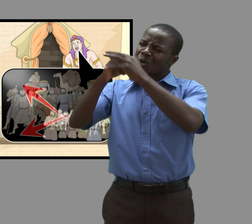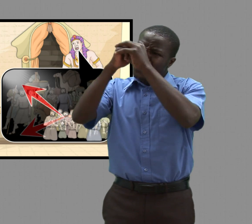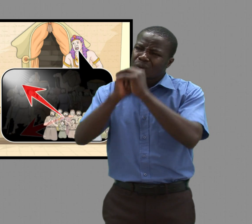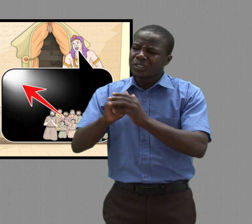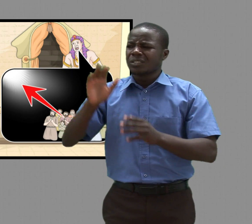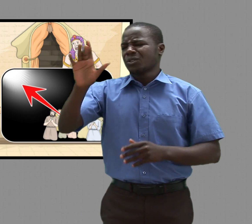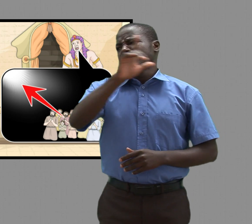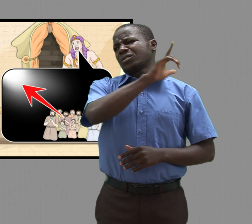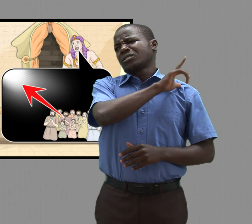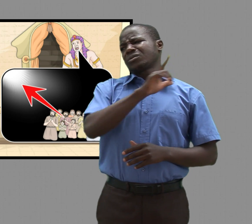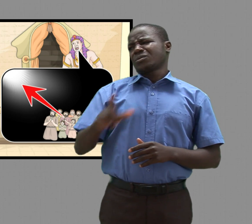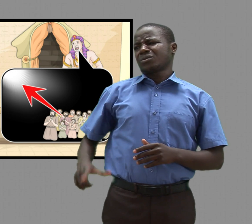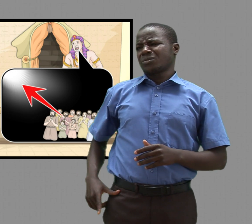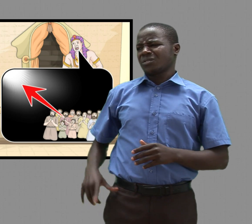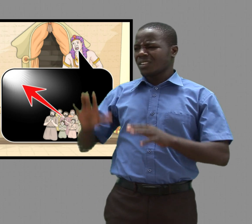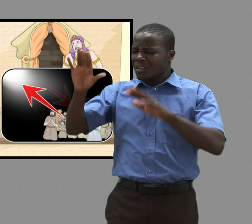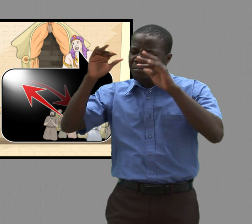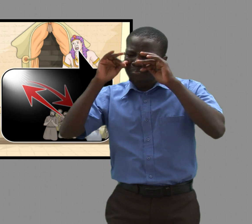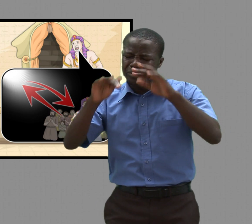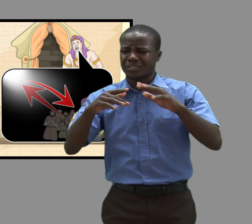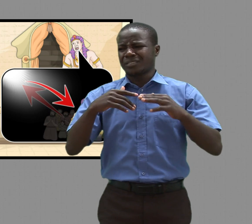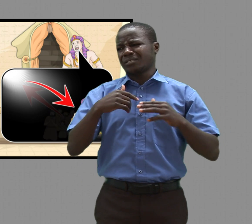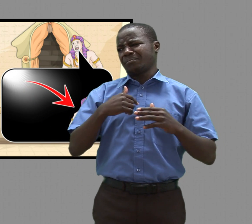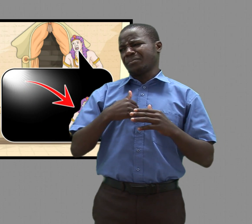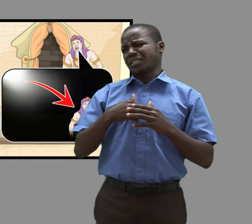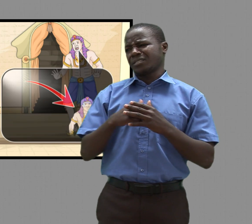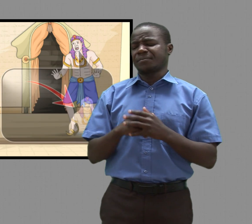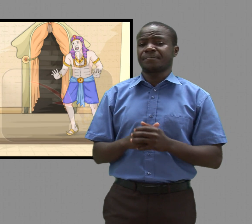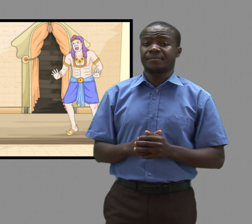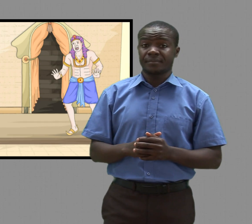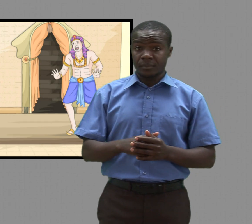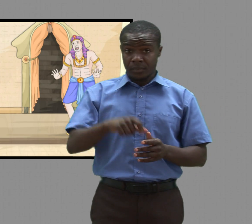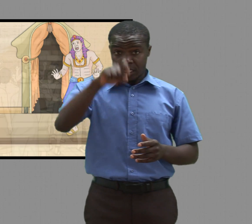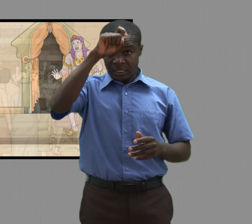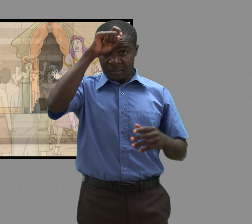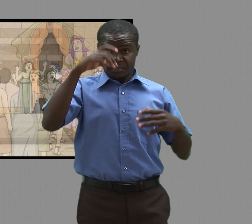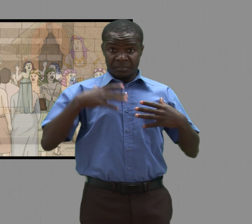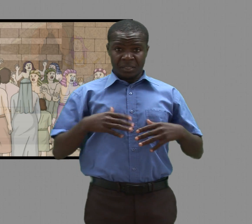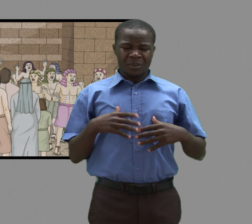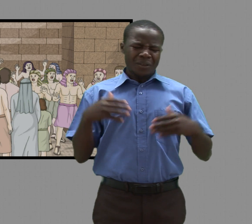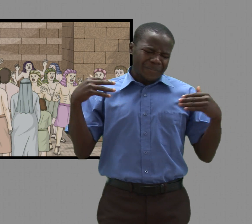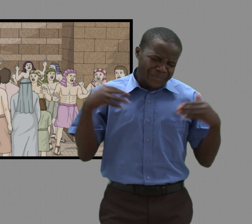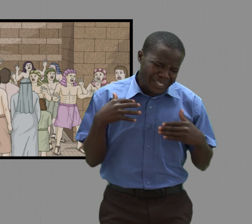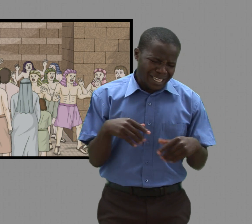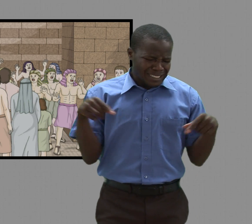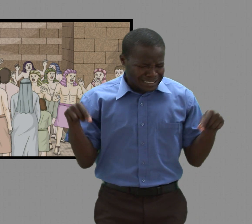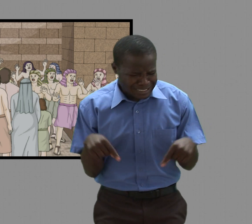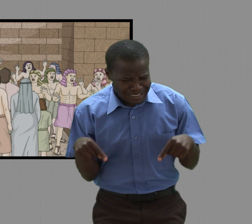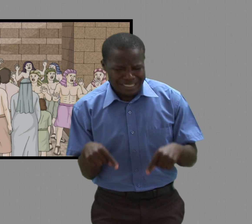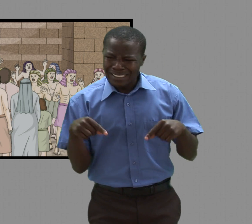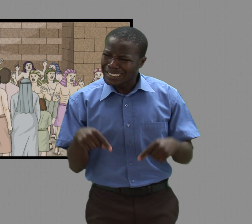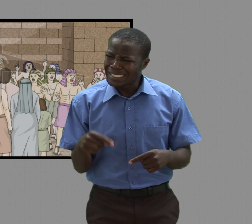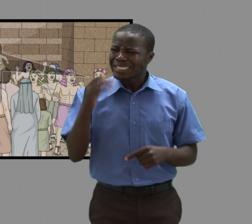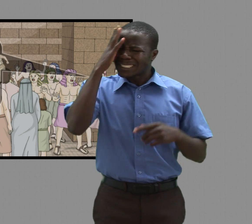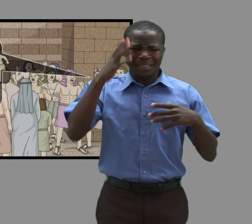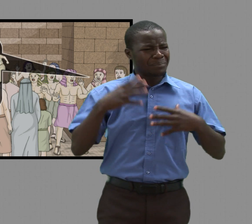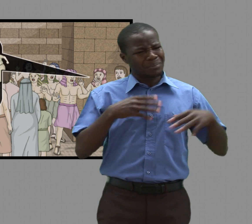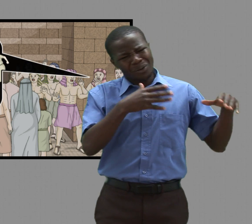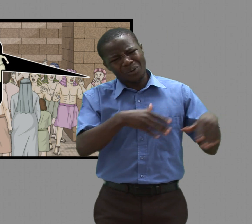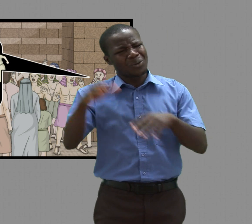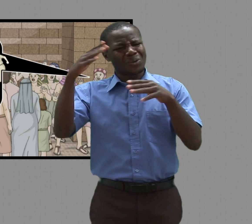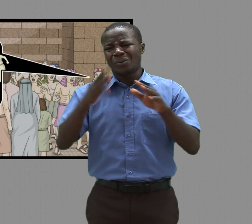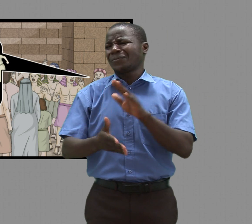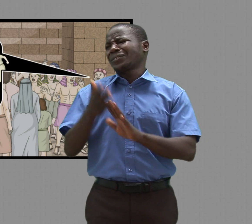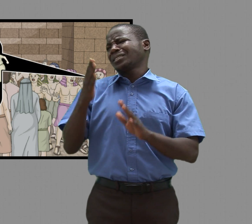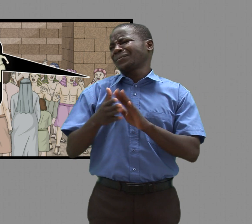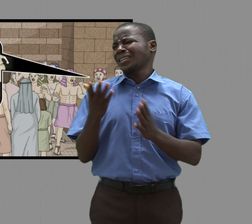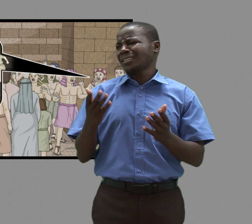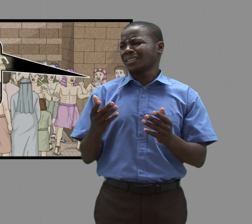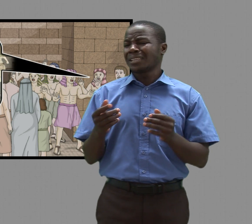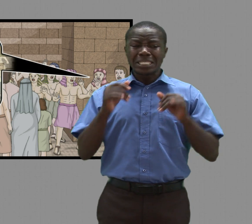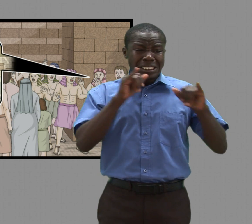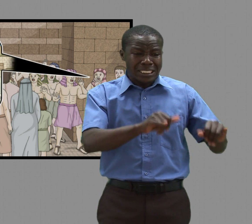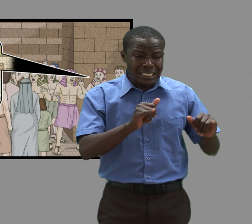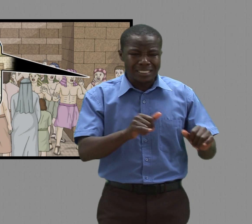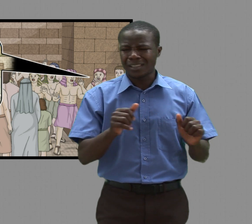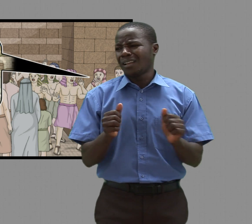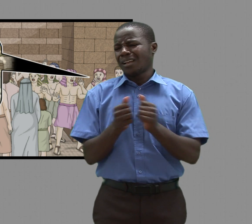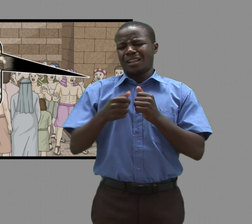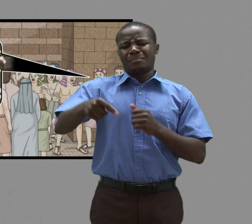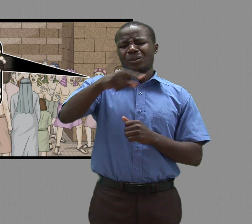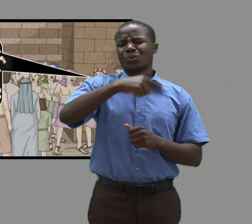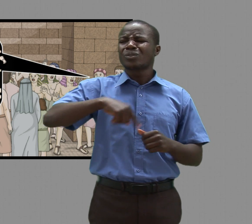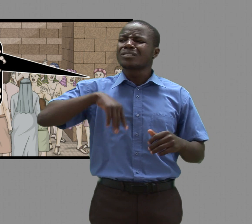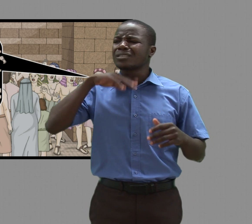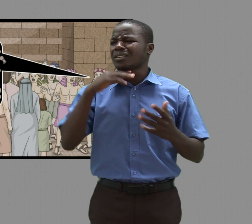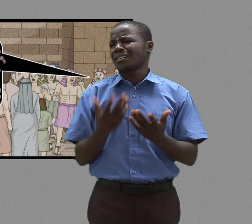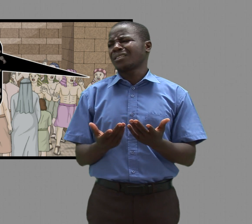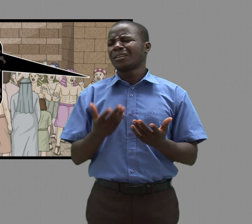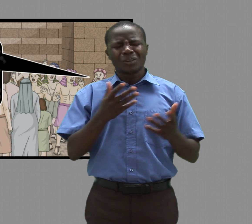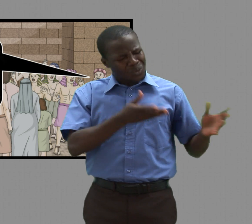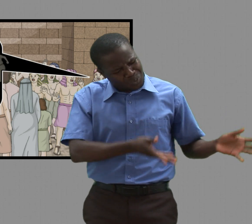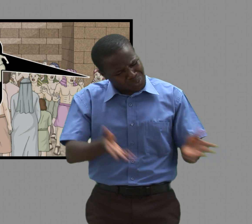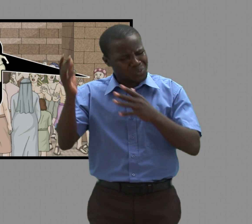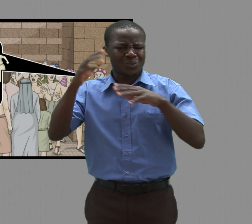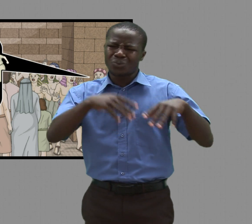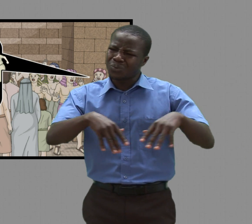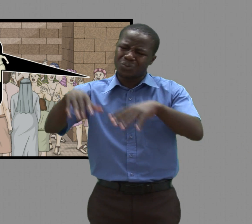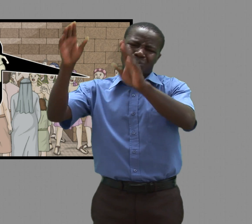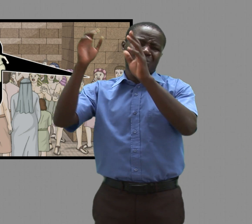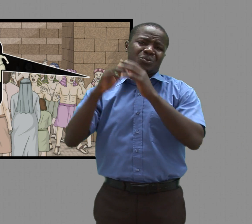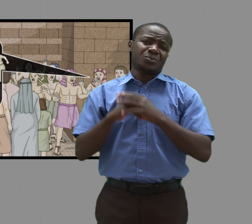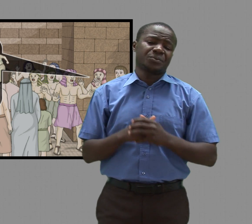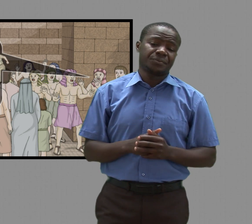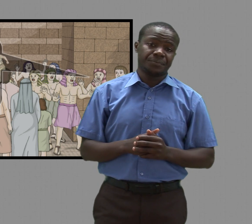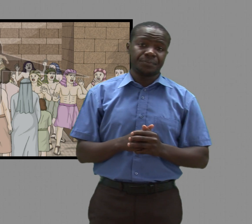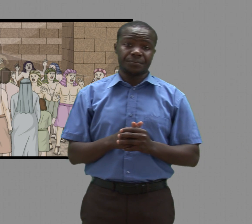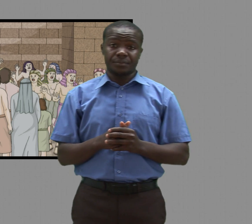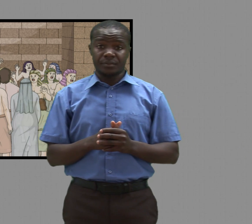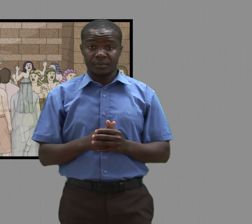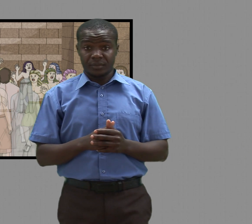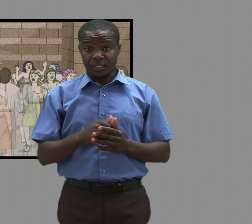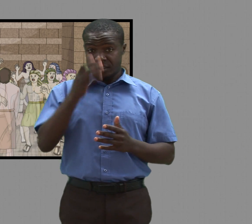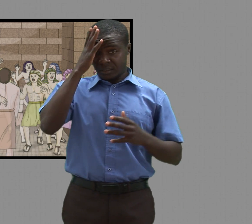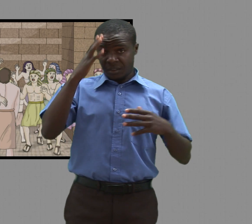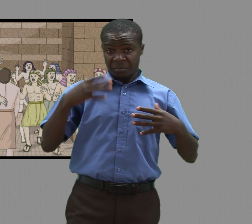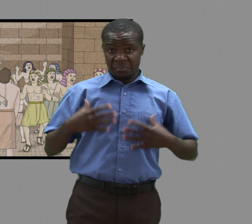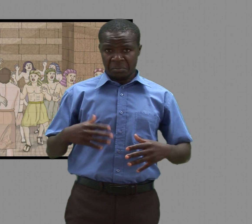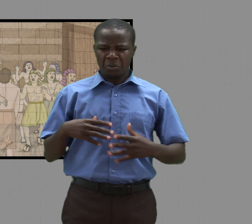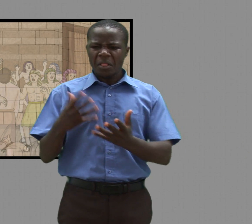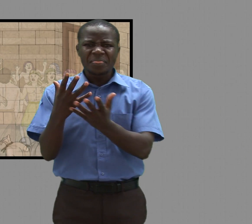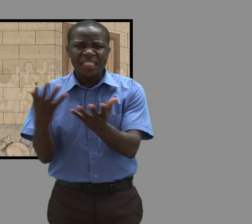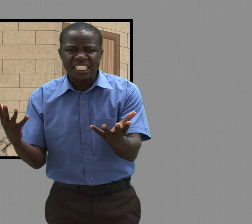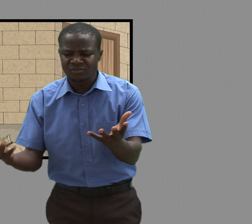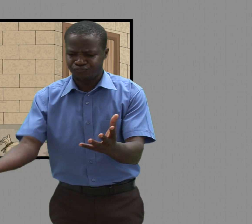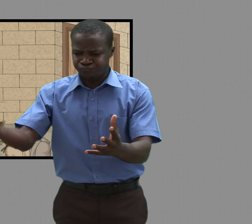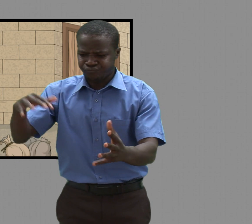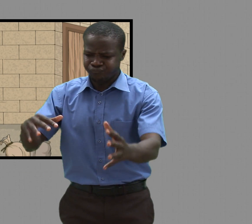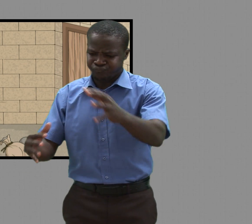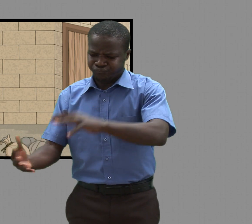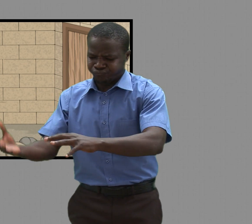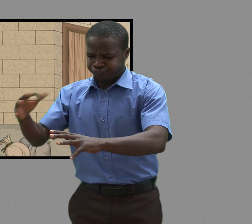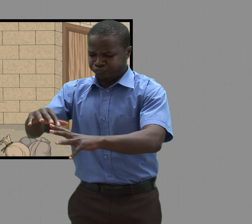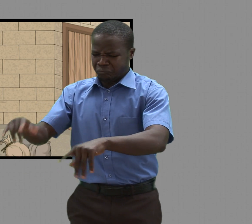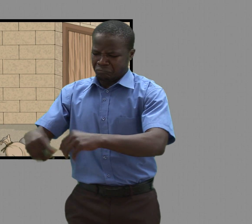And bless me also.” And in order to send them out of the land quickly, the Egyptians urged the people on. “For otherwise,” they said, “we are all going to die!”